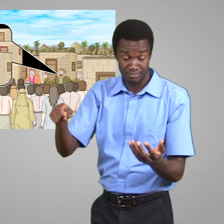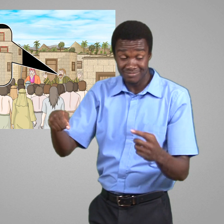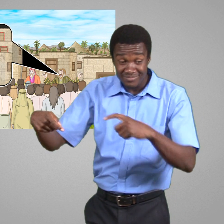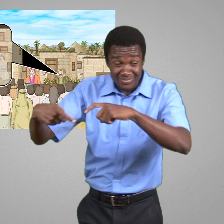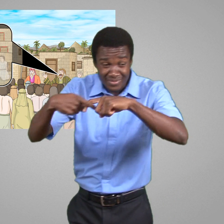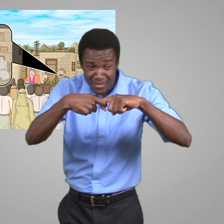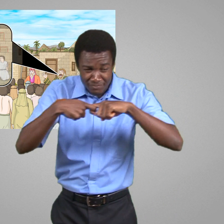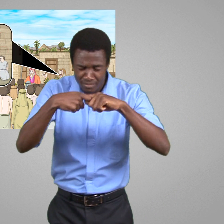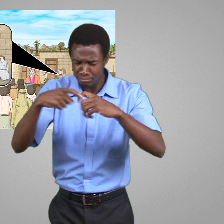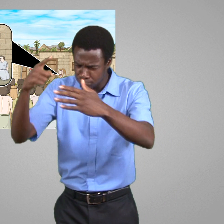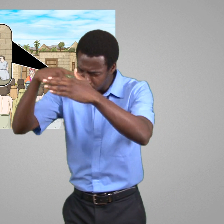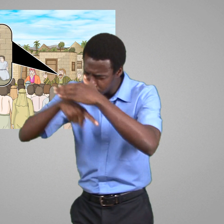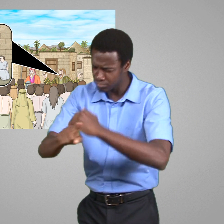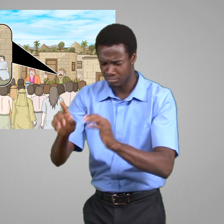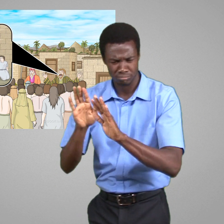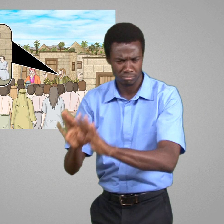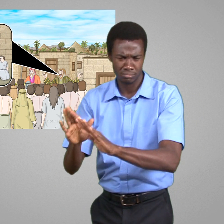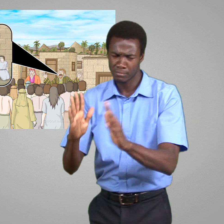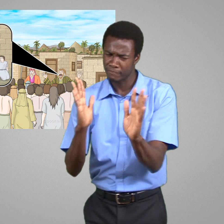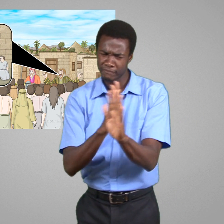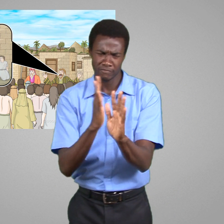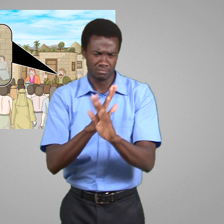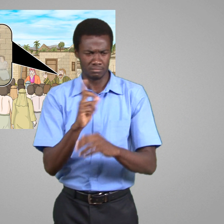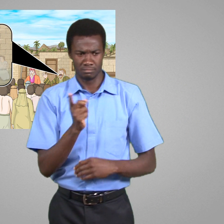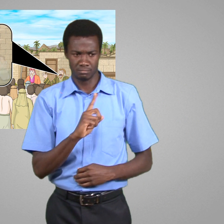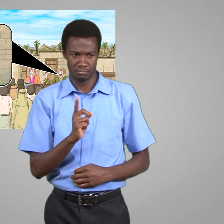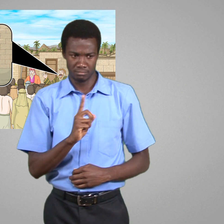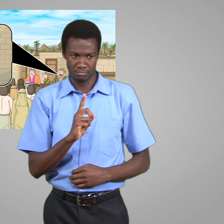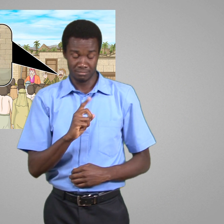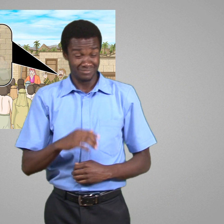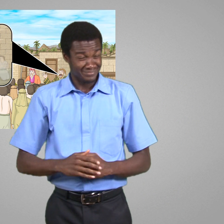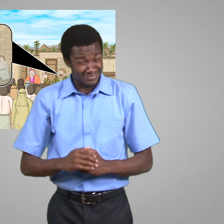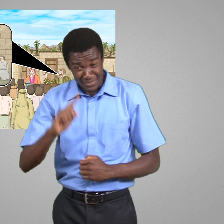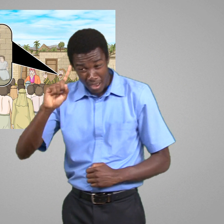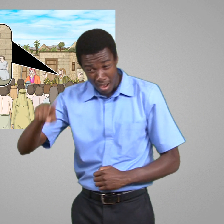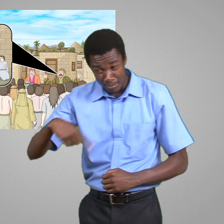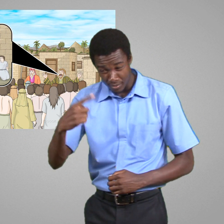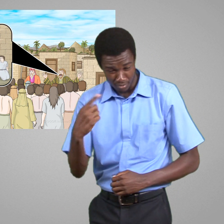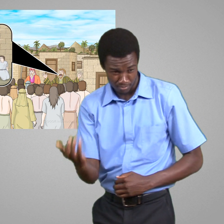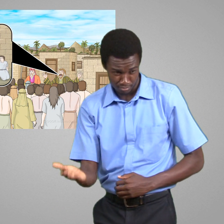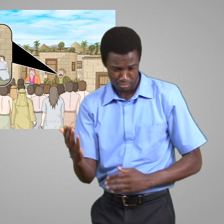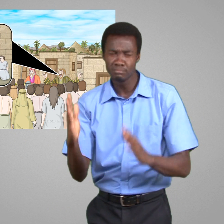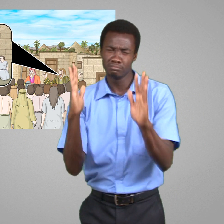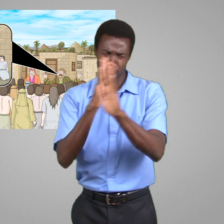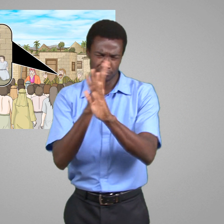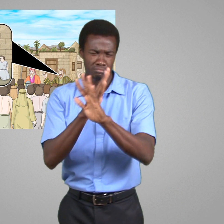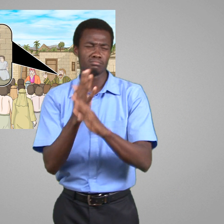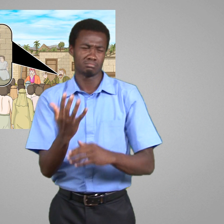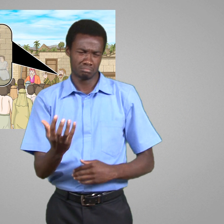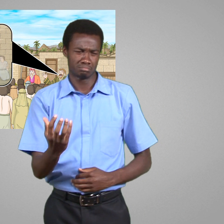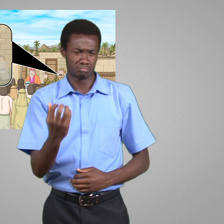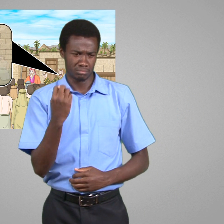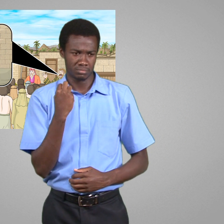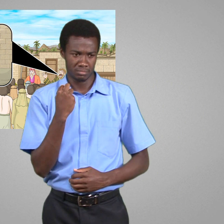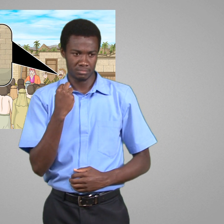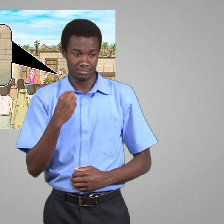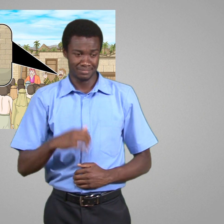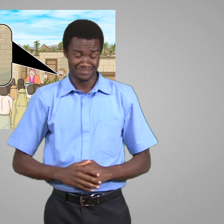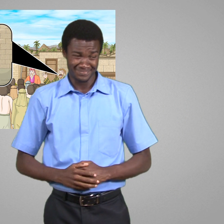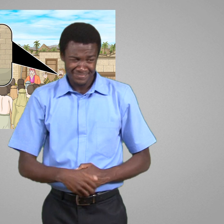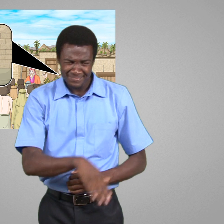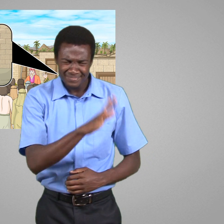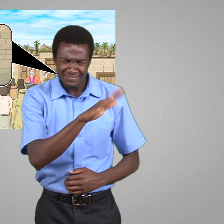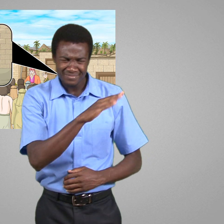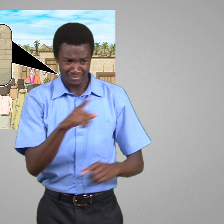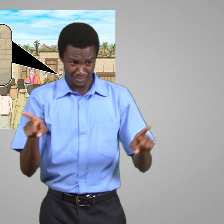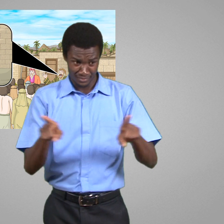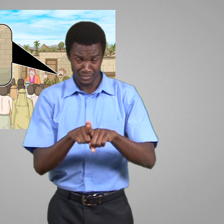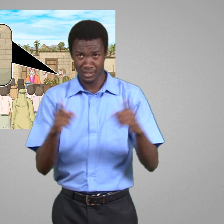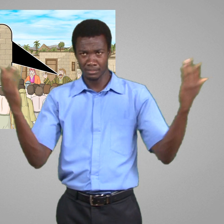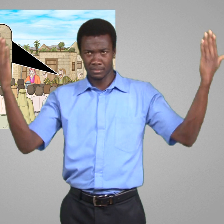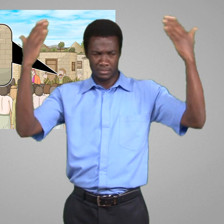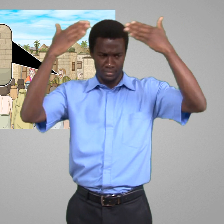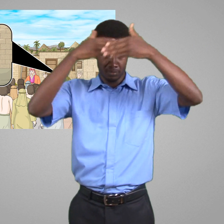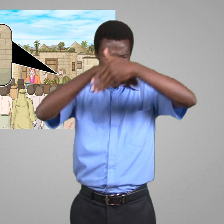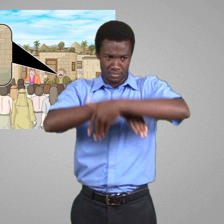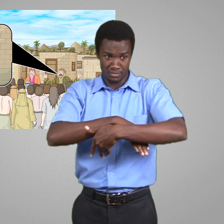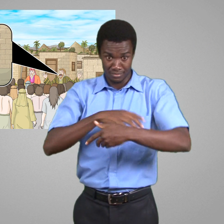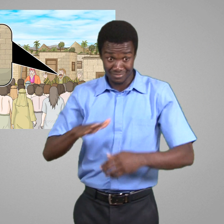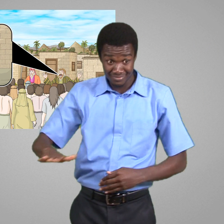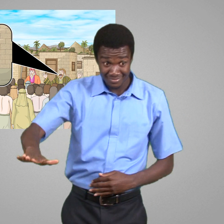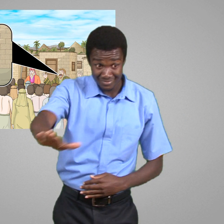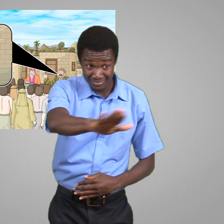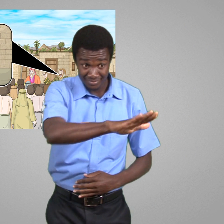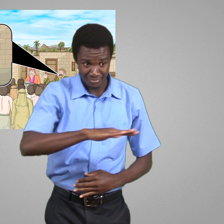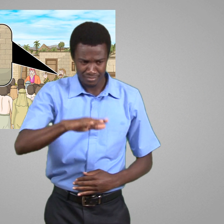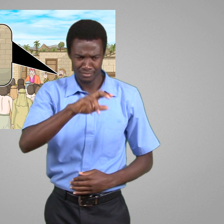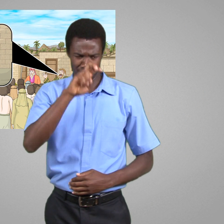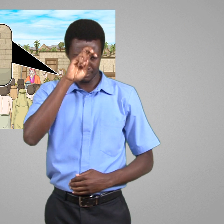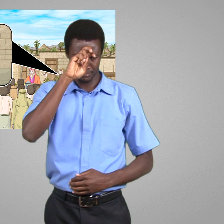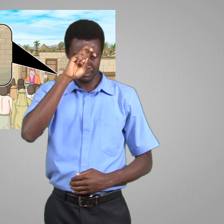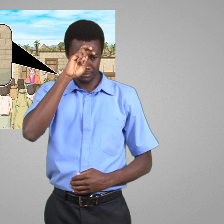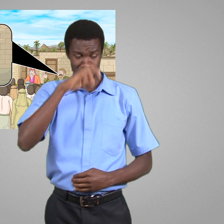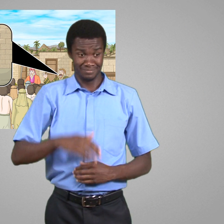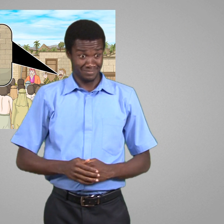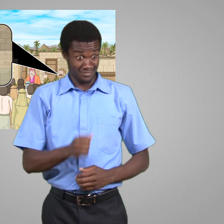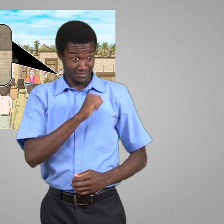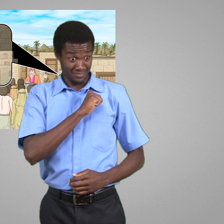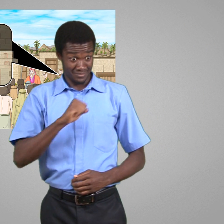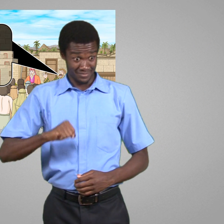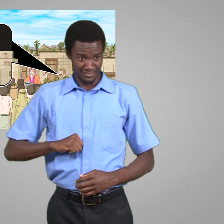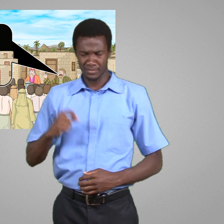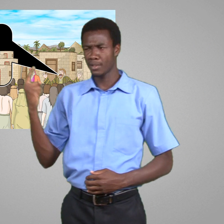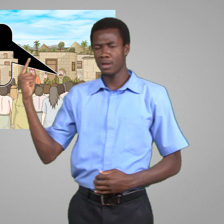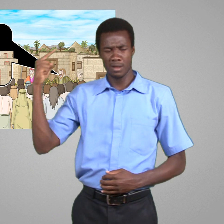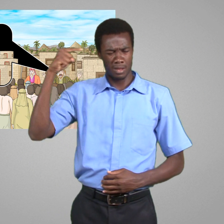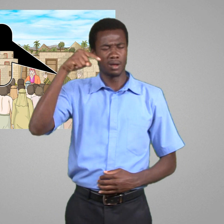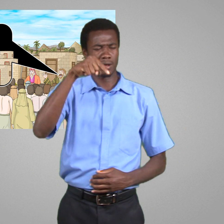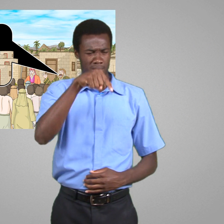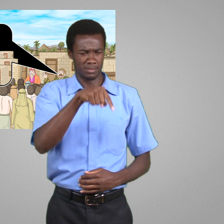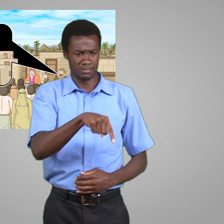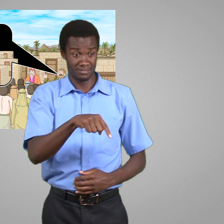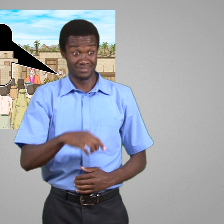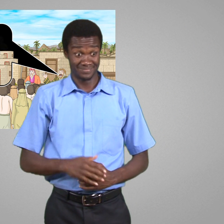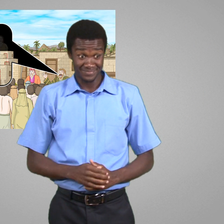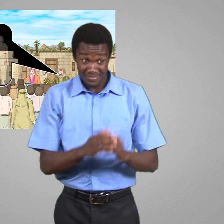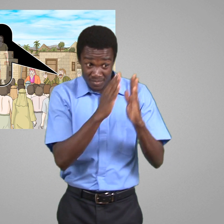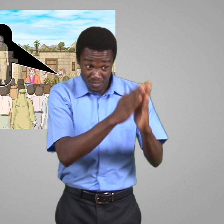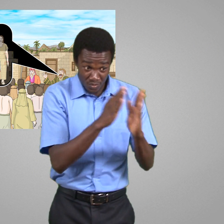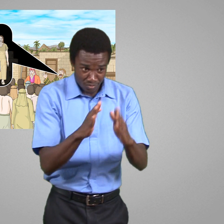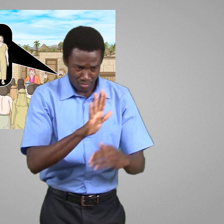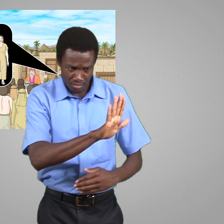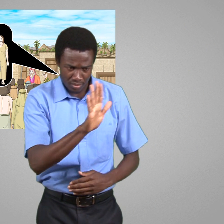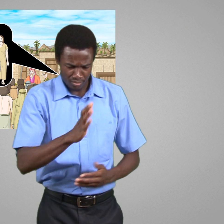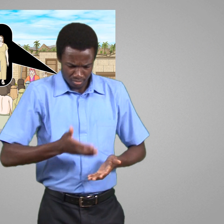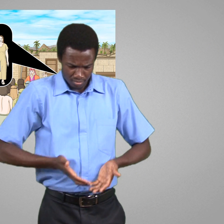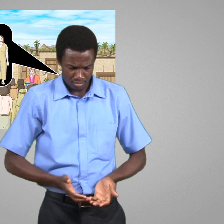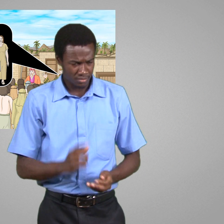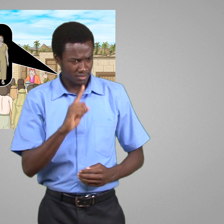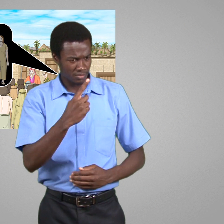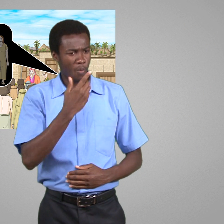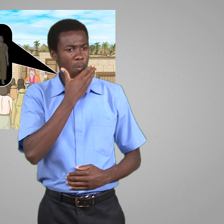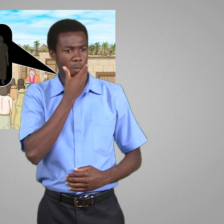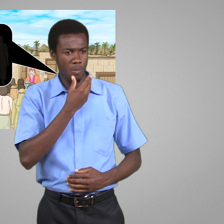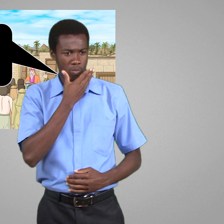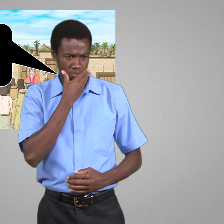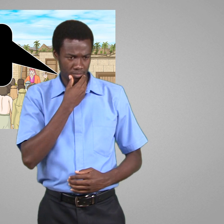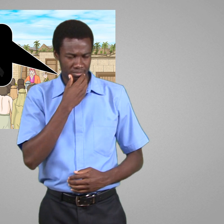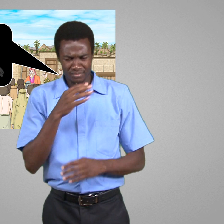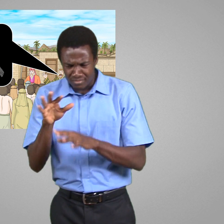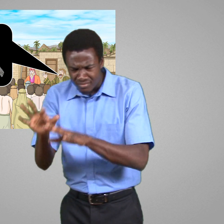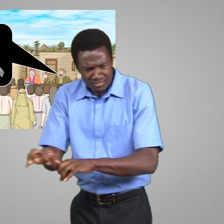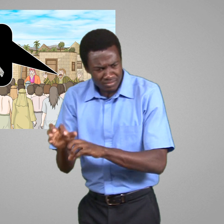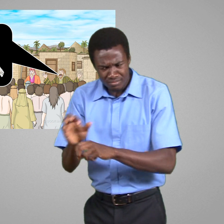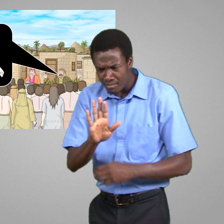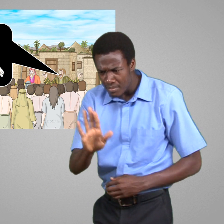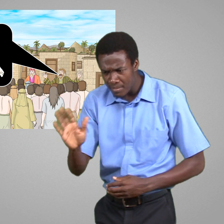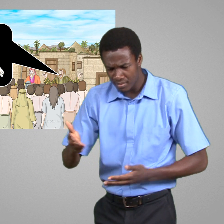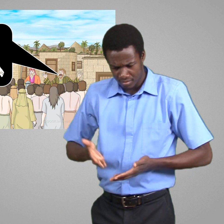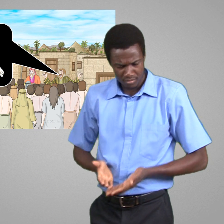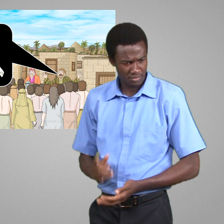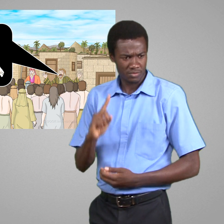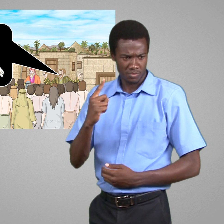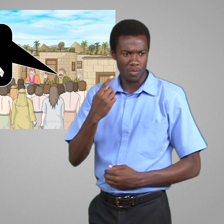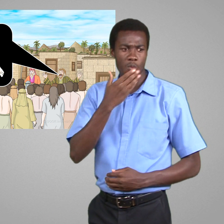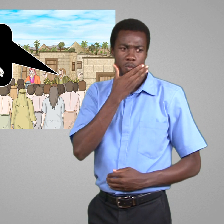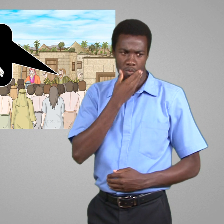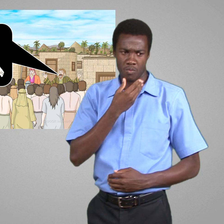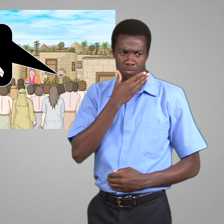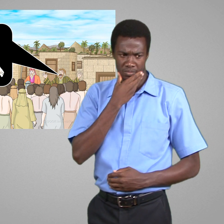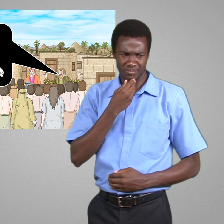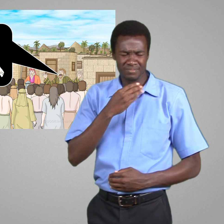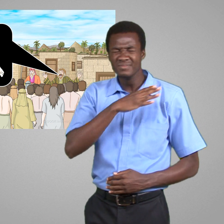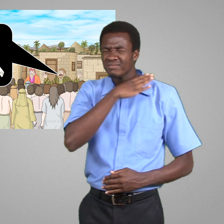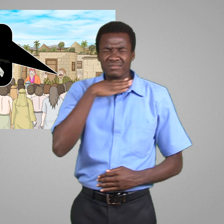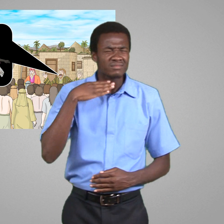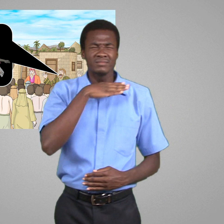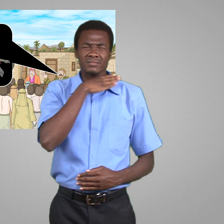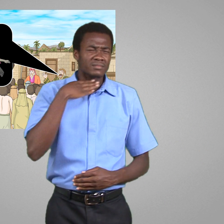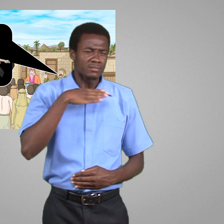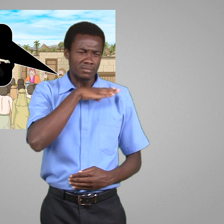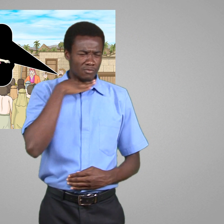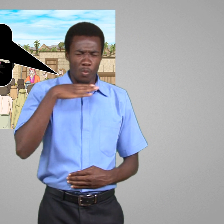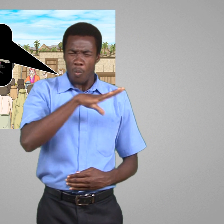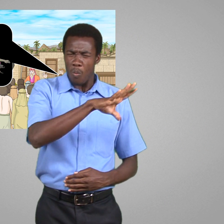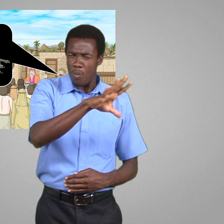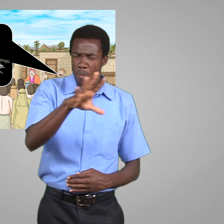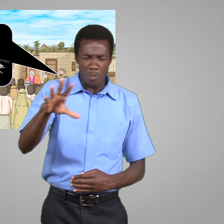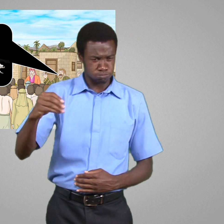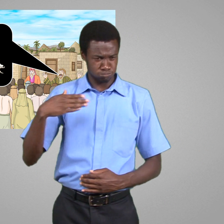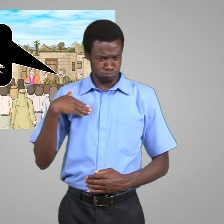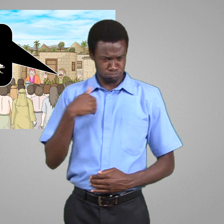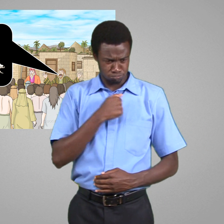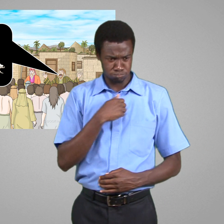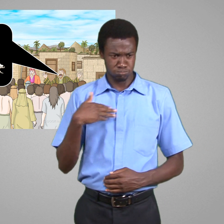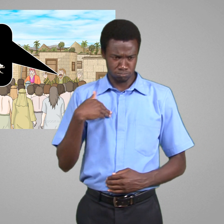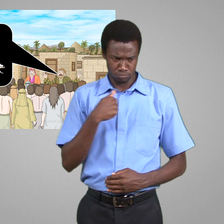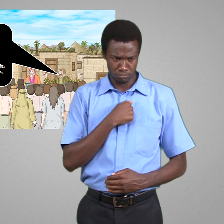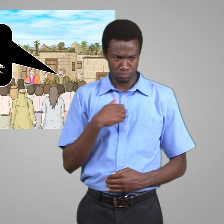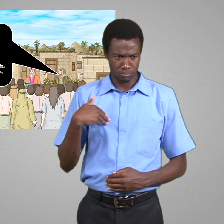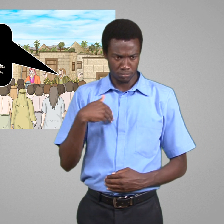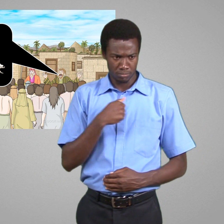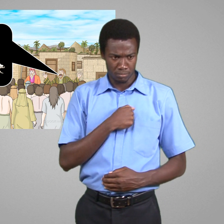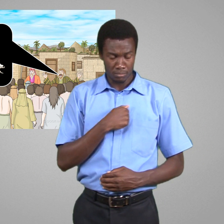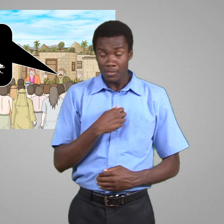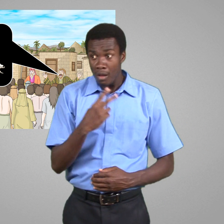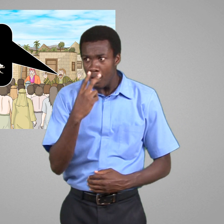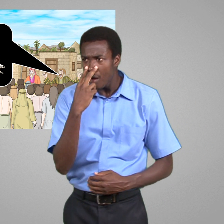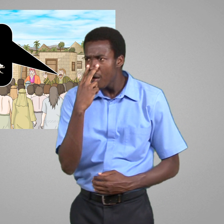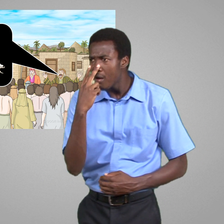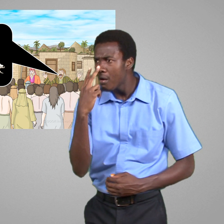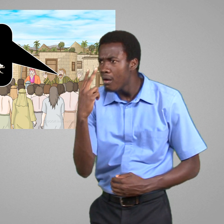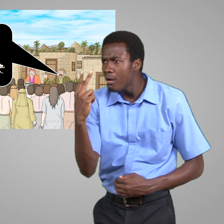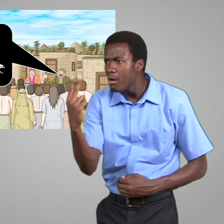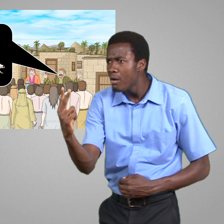When the LORD passes through to strike down the Egyptians, He will see the blood on the top and sides of the doorframe and will pass over that doorway;